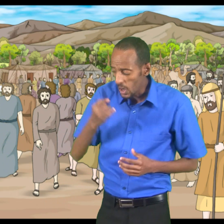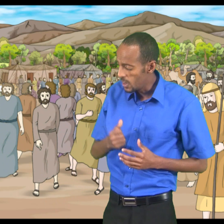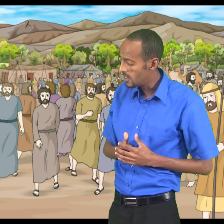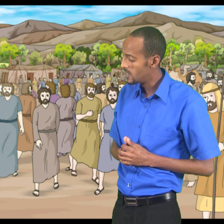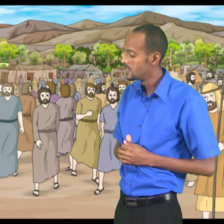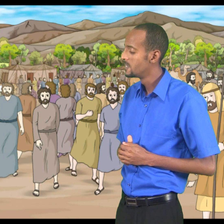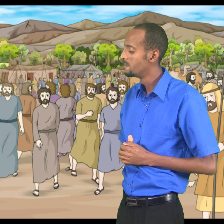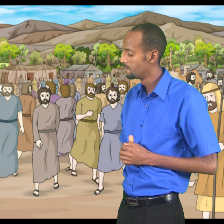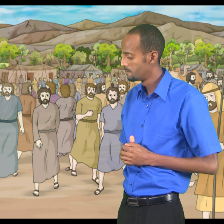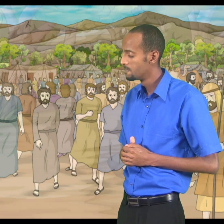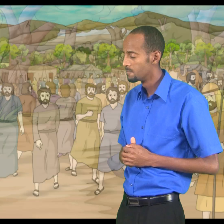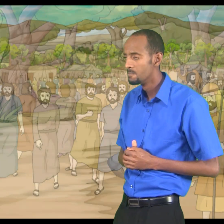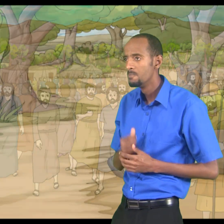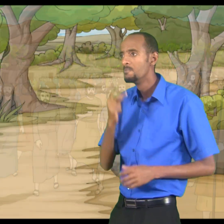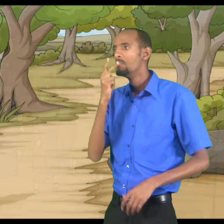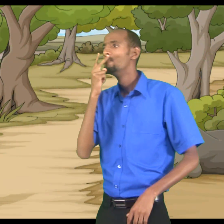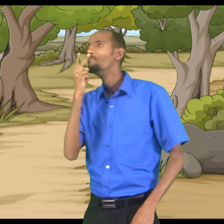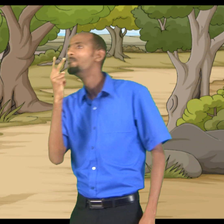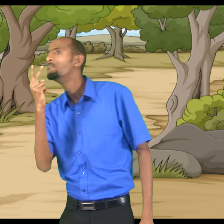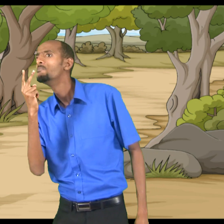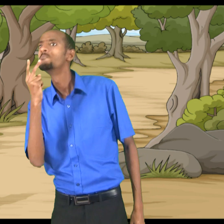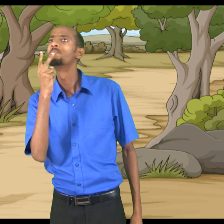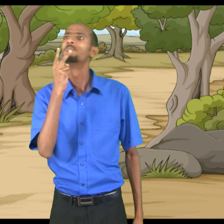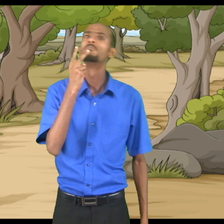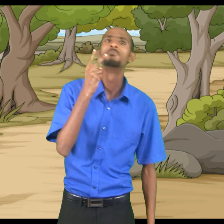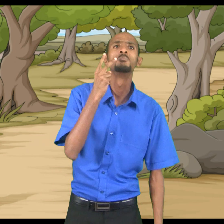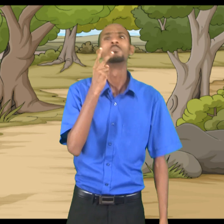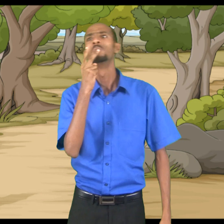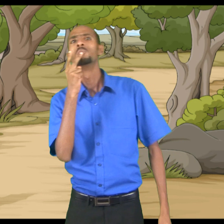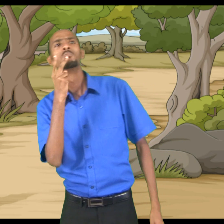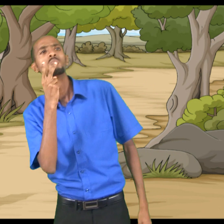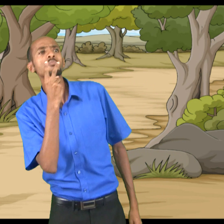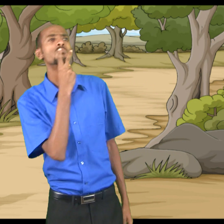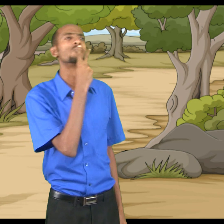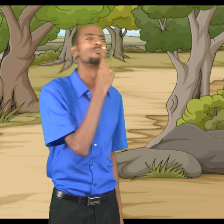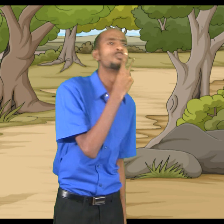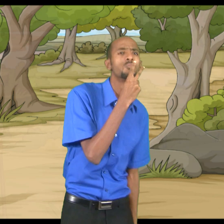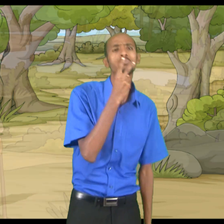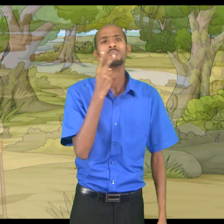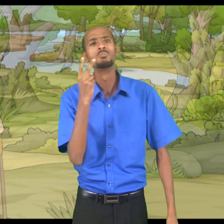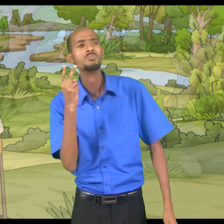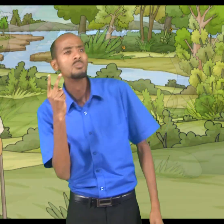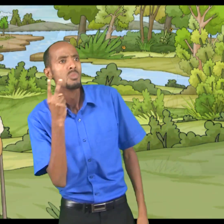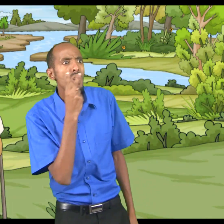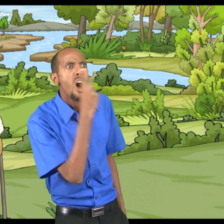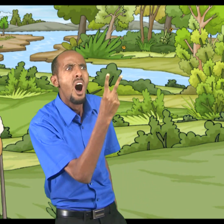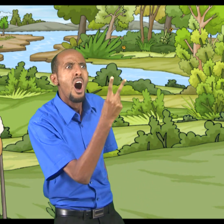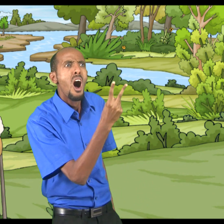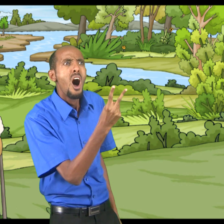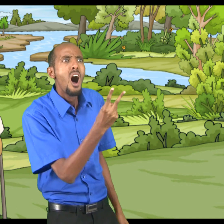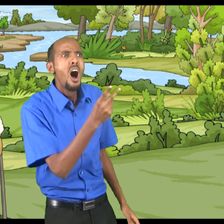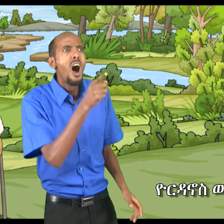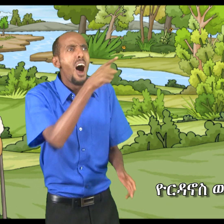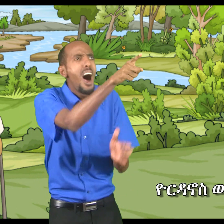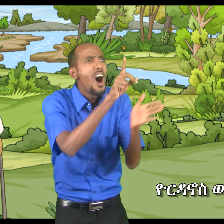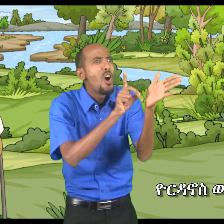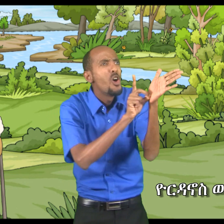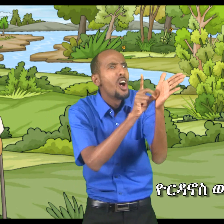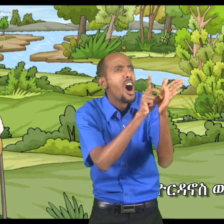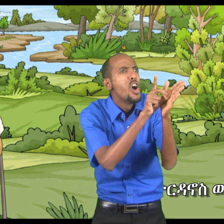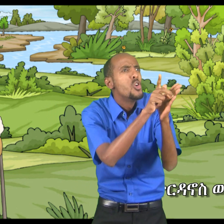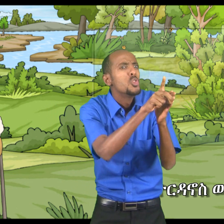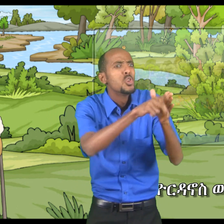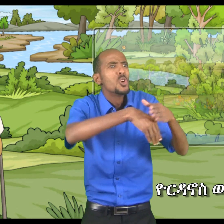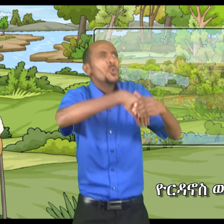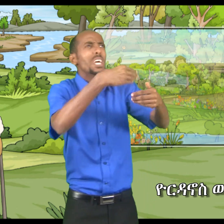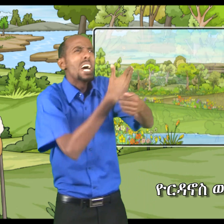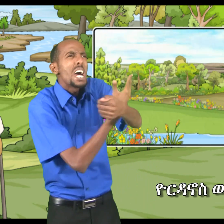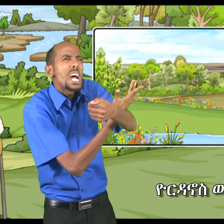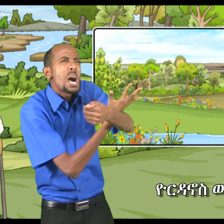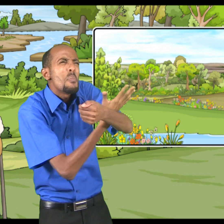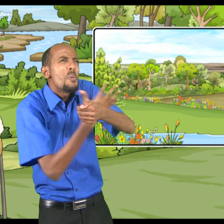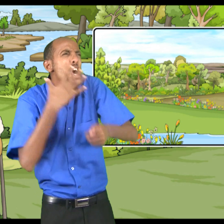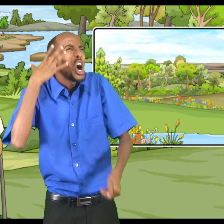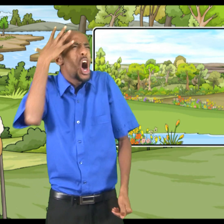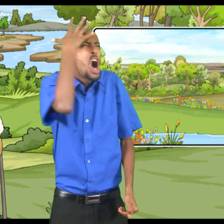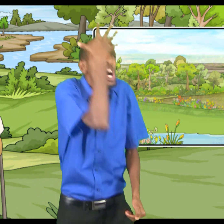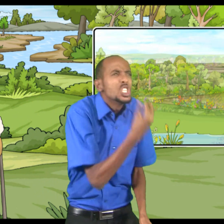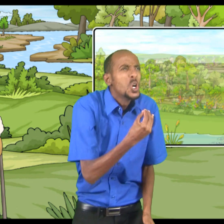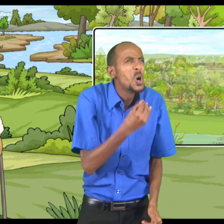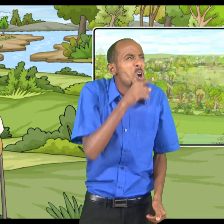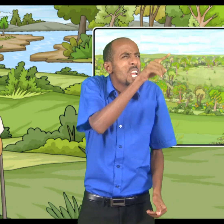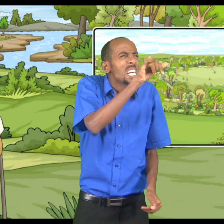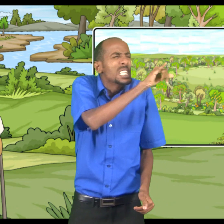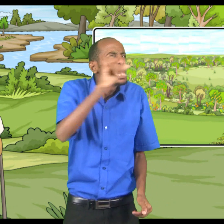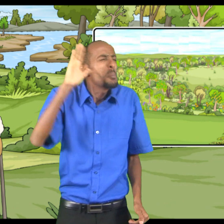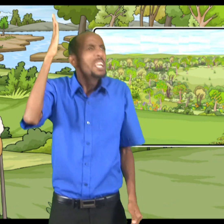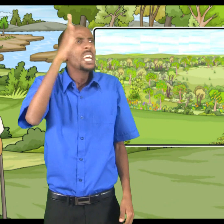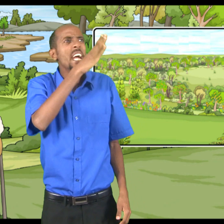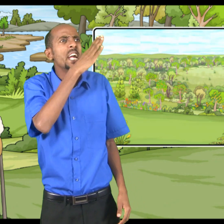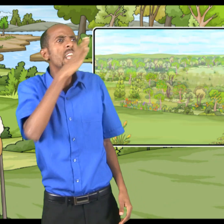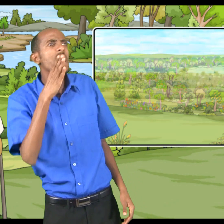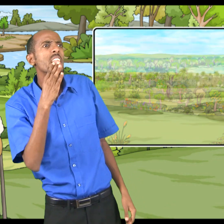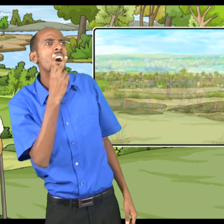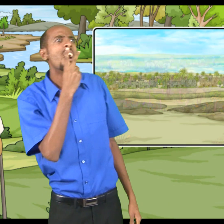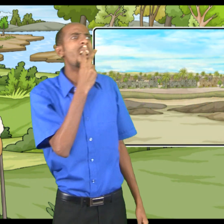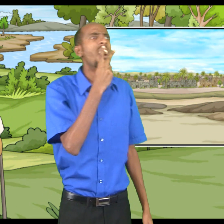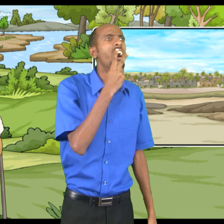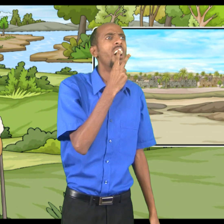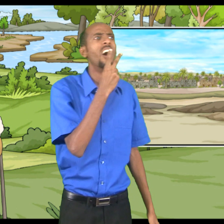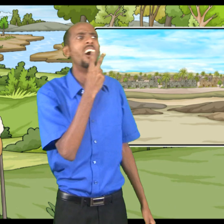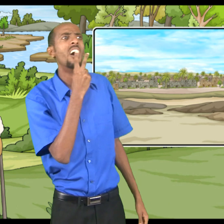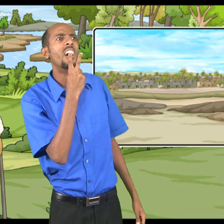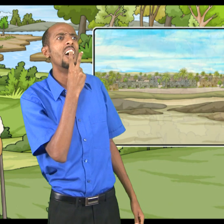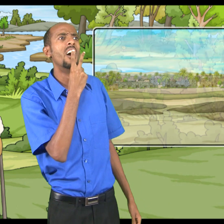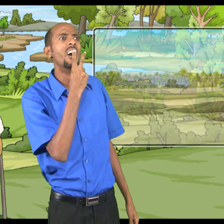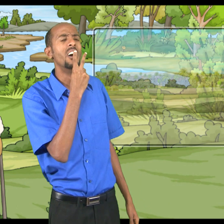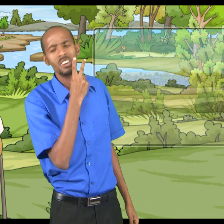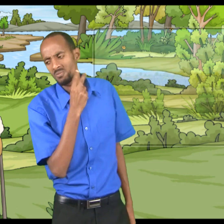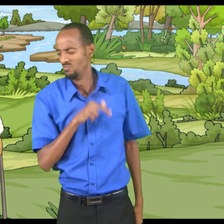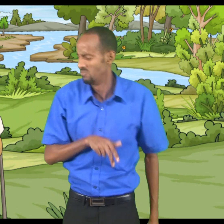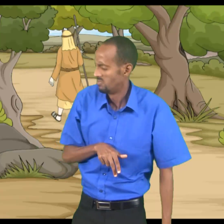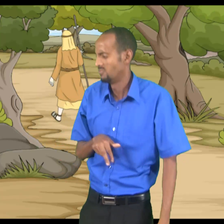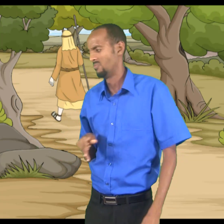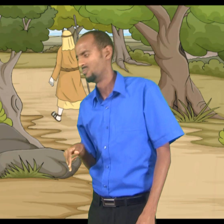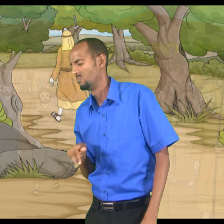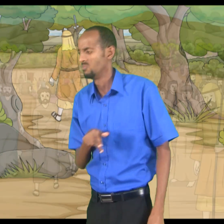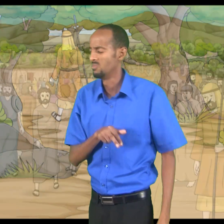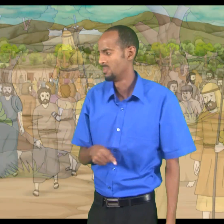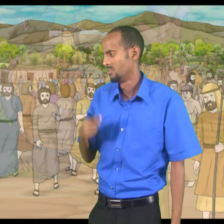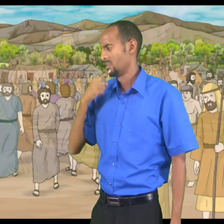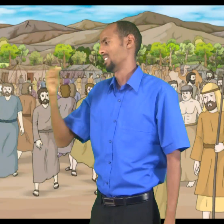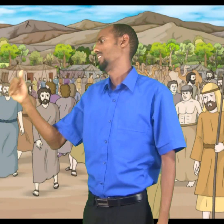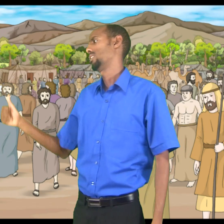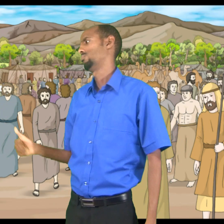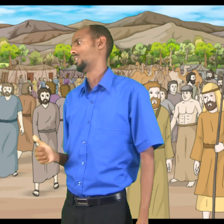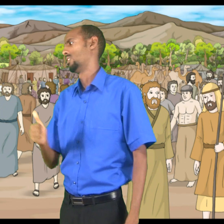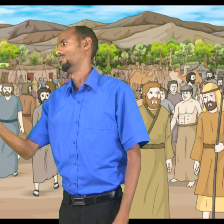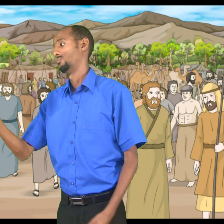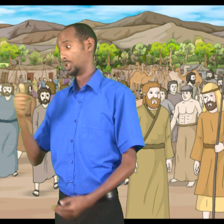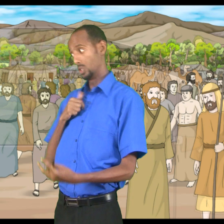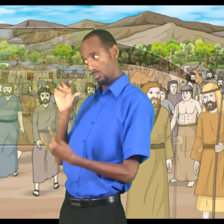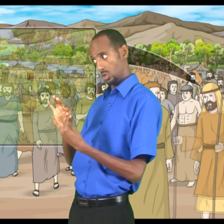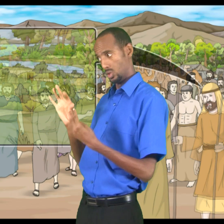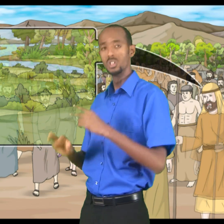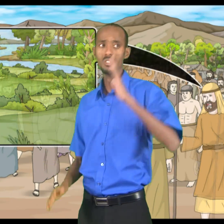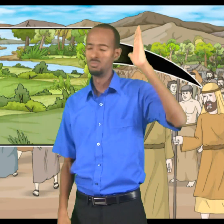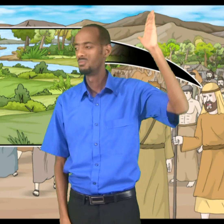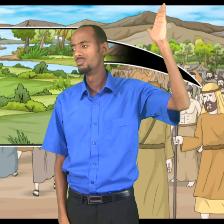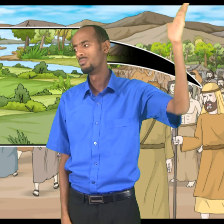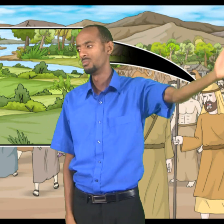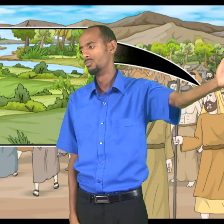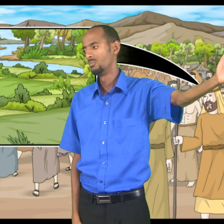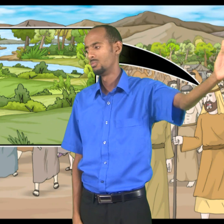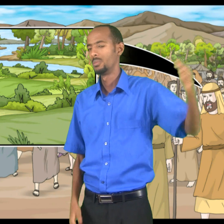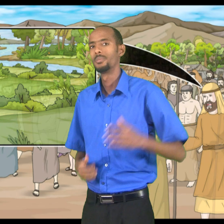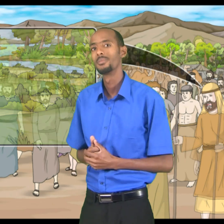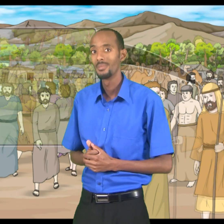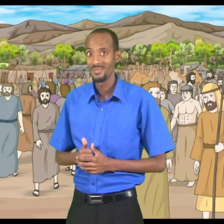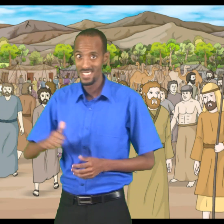And Lot looked out and saw that the whole plain of the Jordan, all the way to Zoar, was well watered like the garden of the LORD, like the land of Egypt.